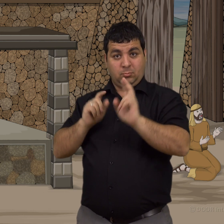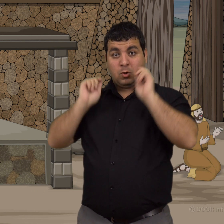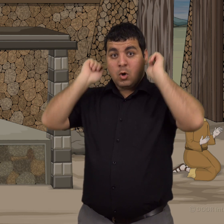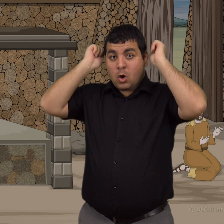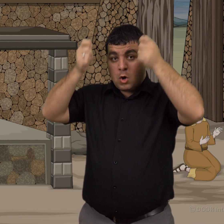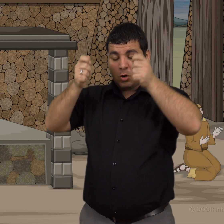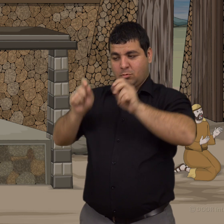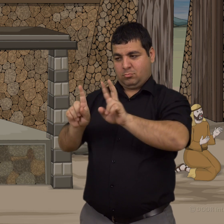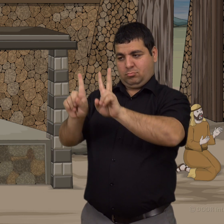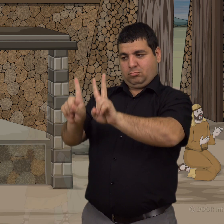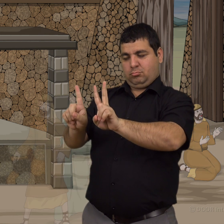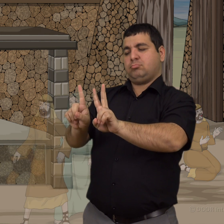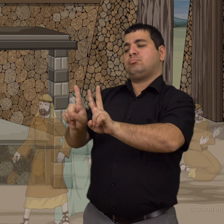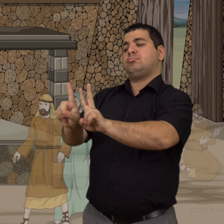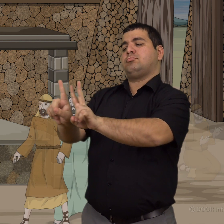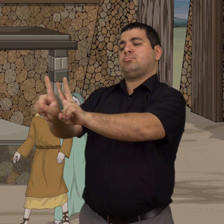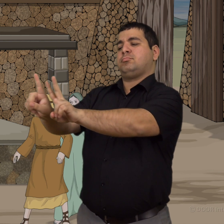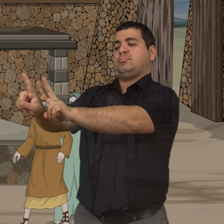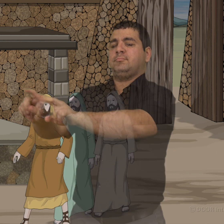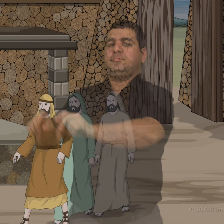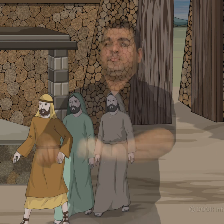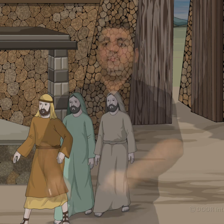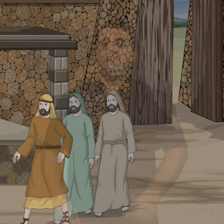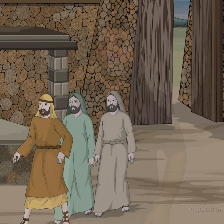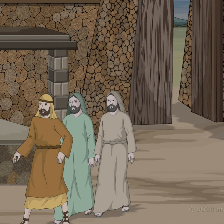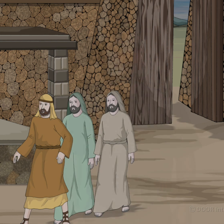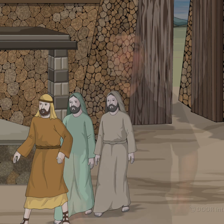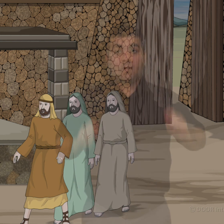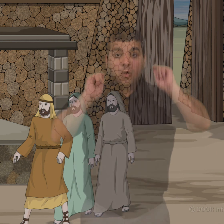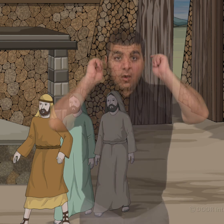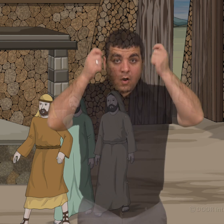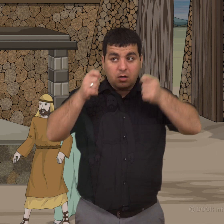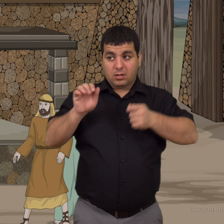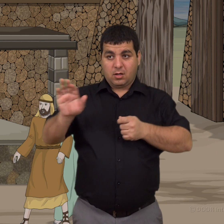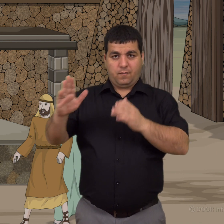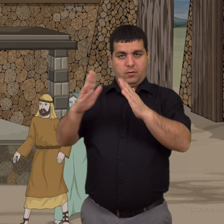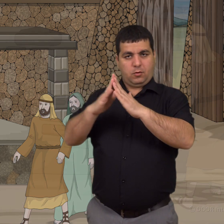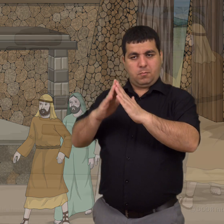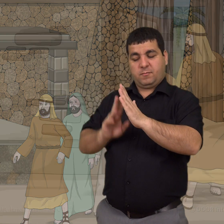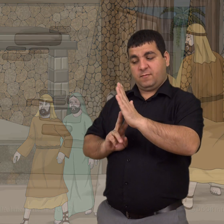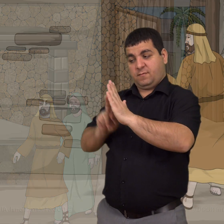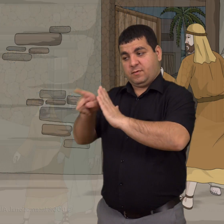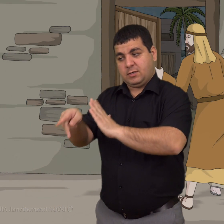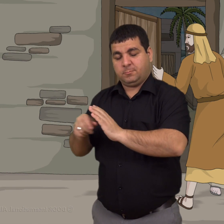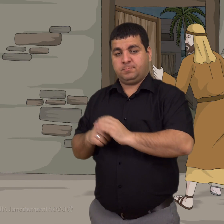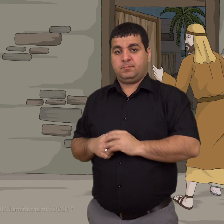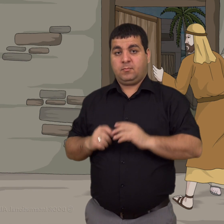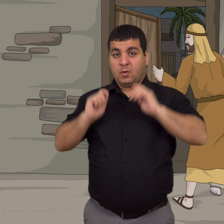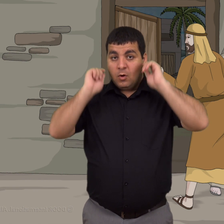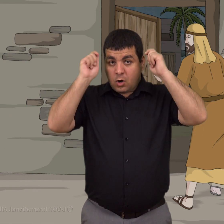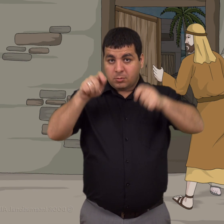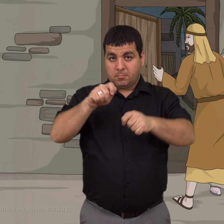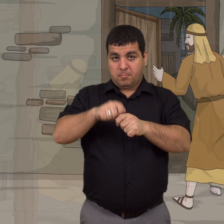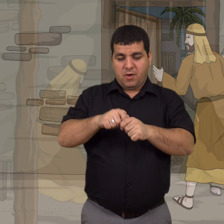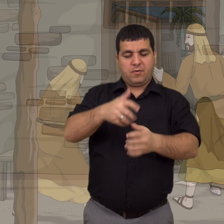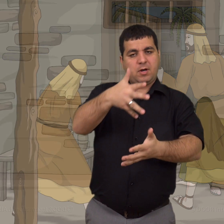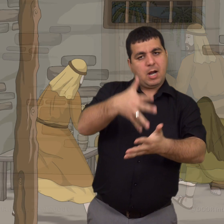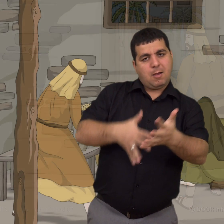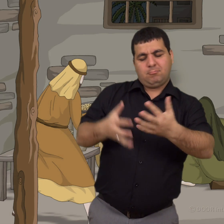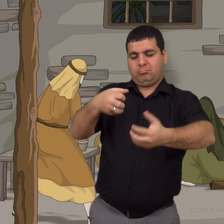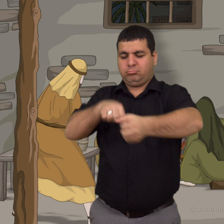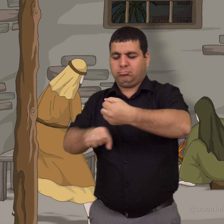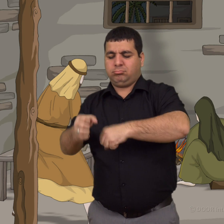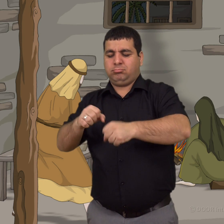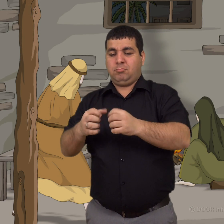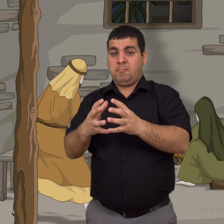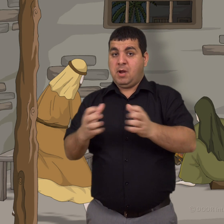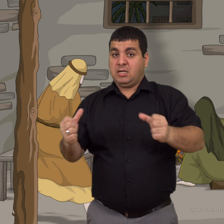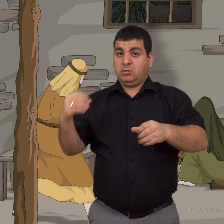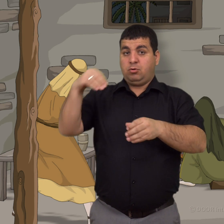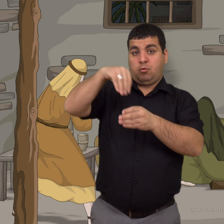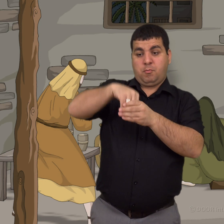But Lot insisted so strongly that they followed him into his house.